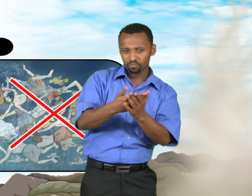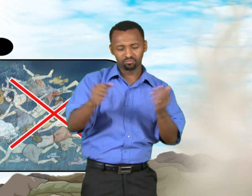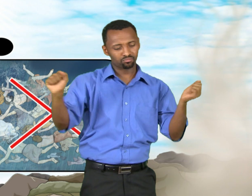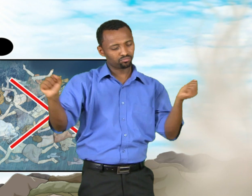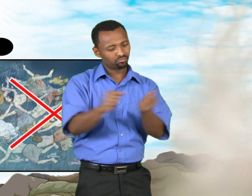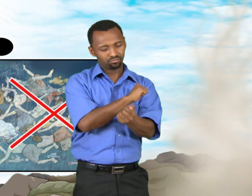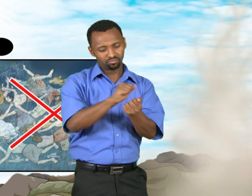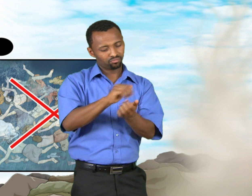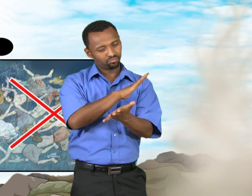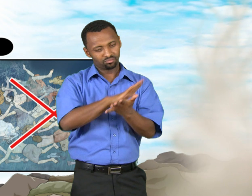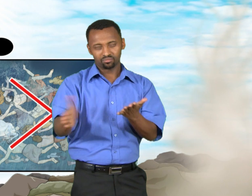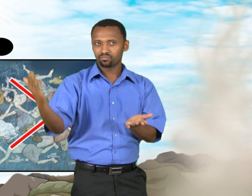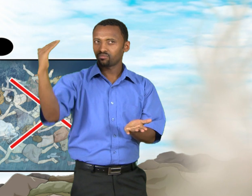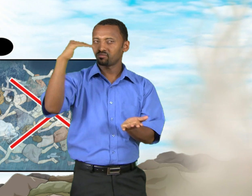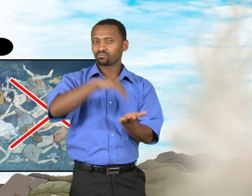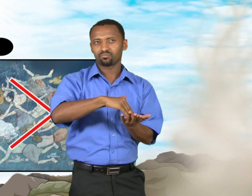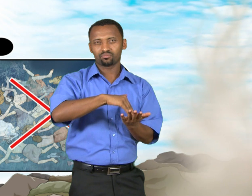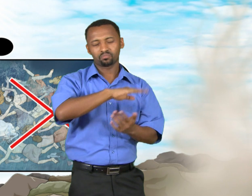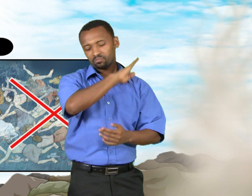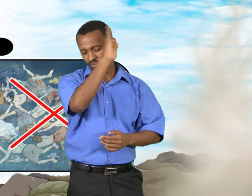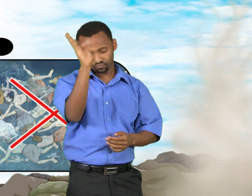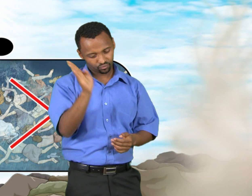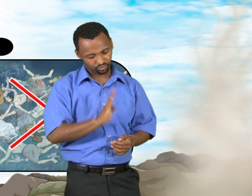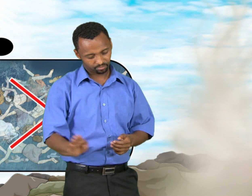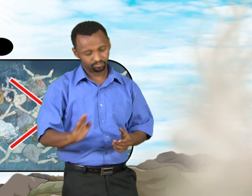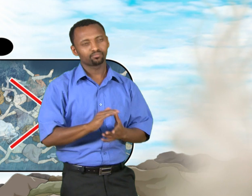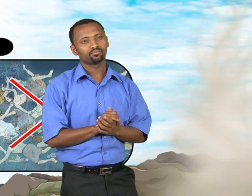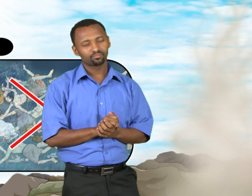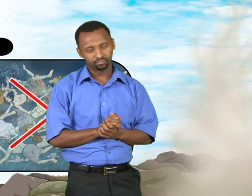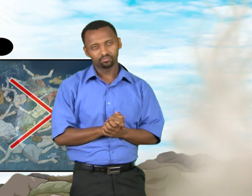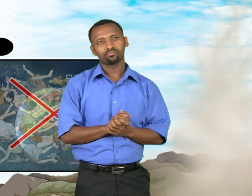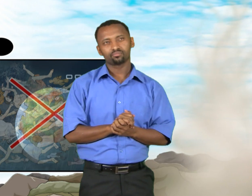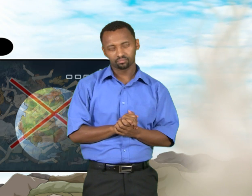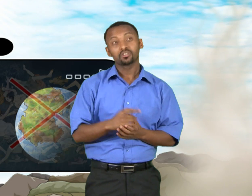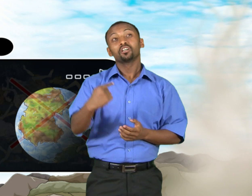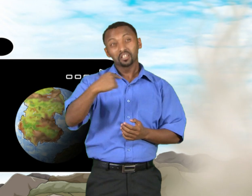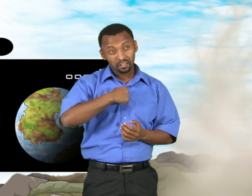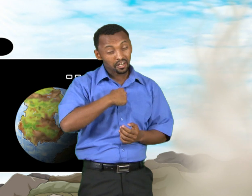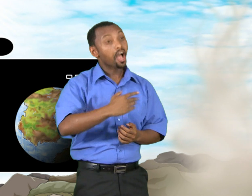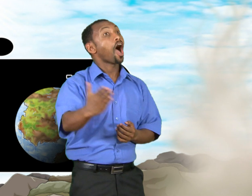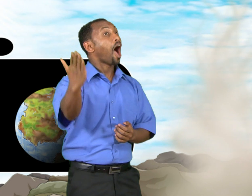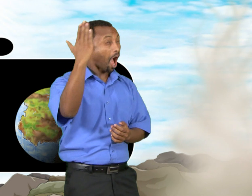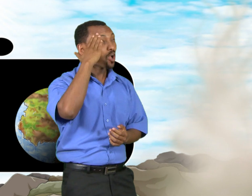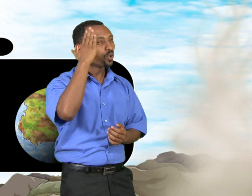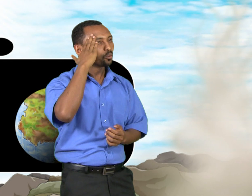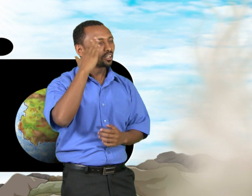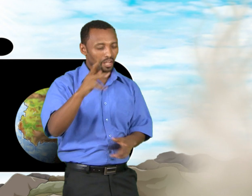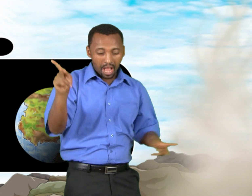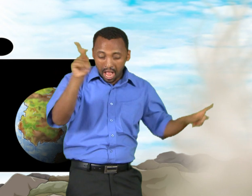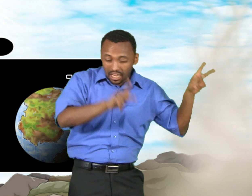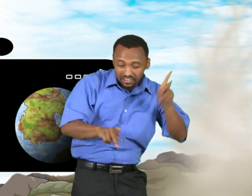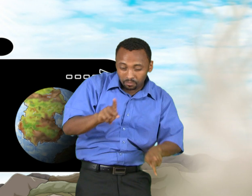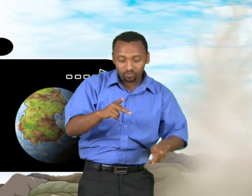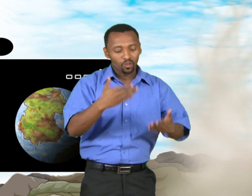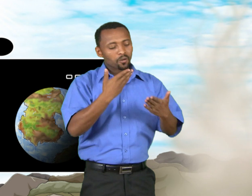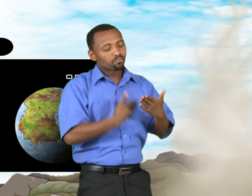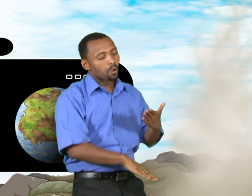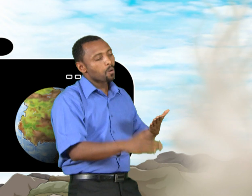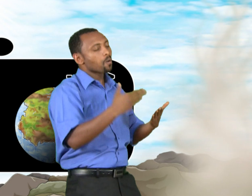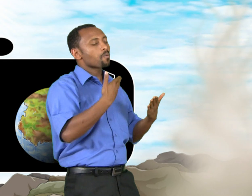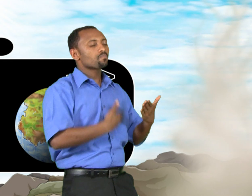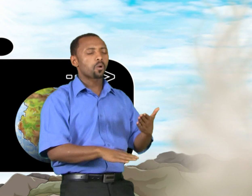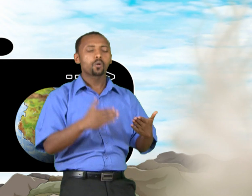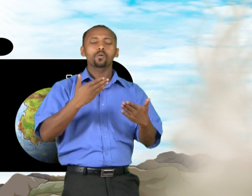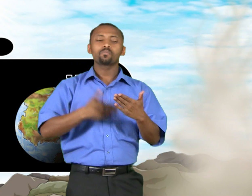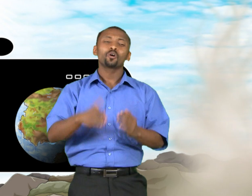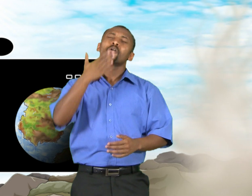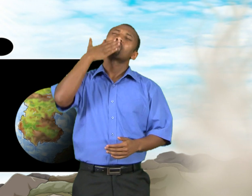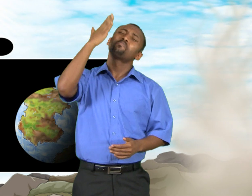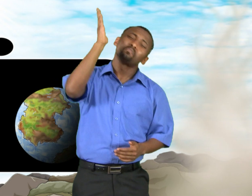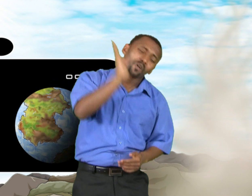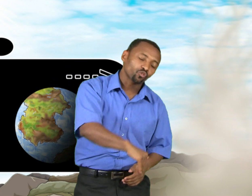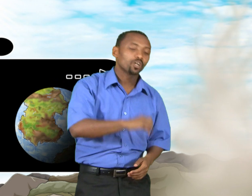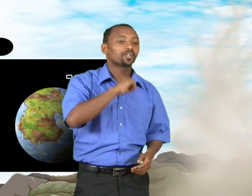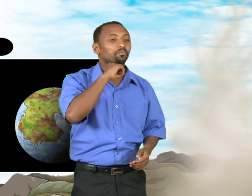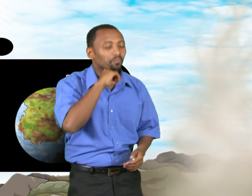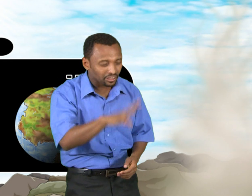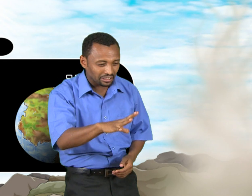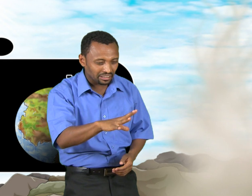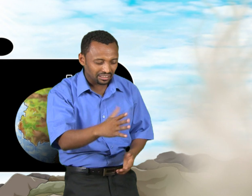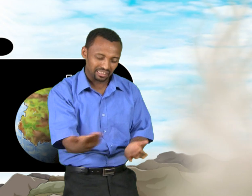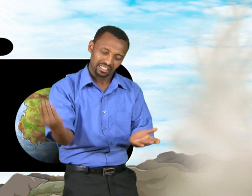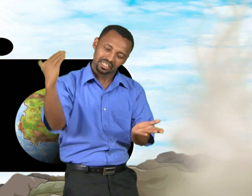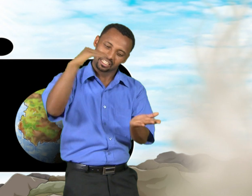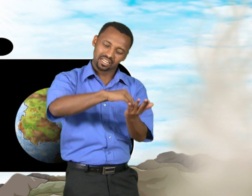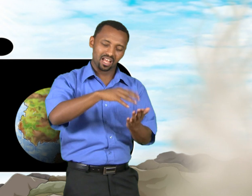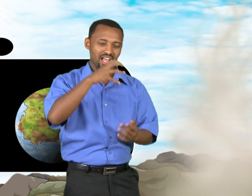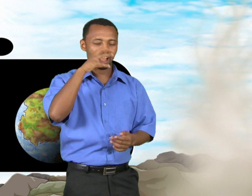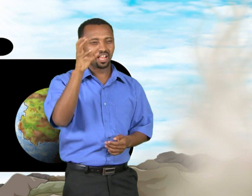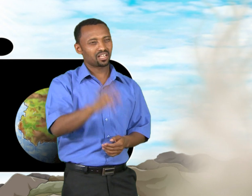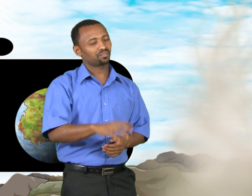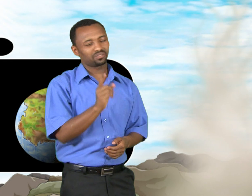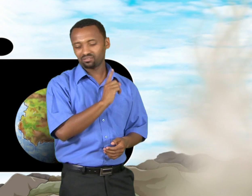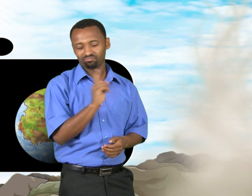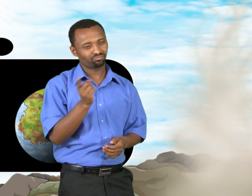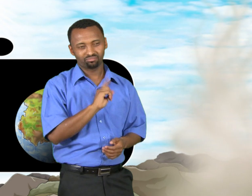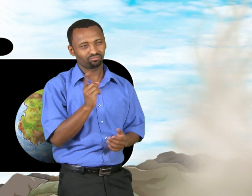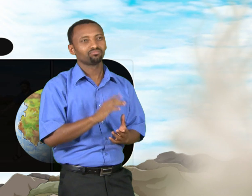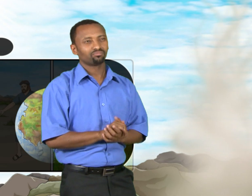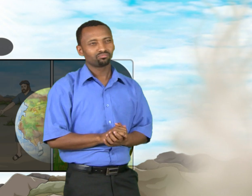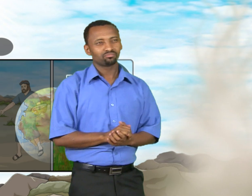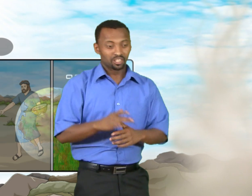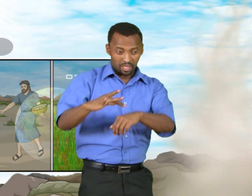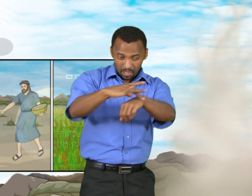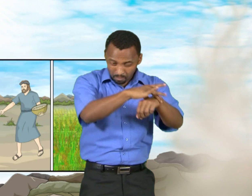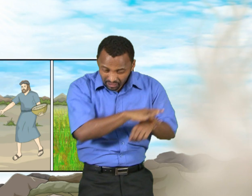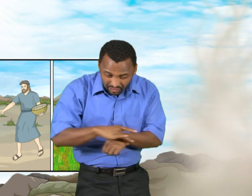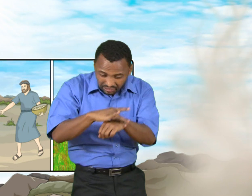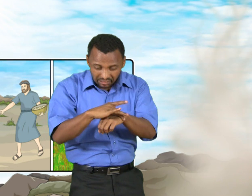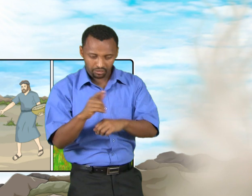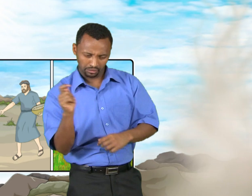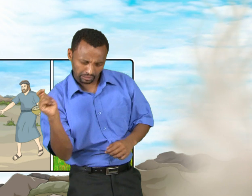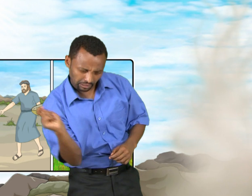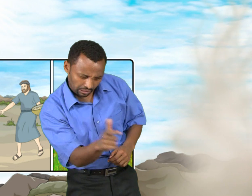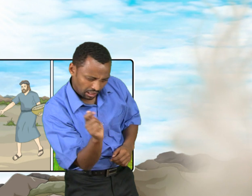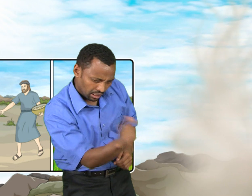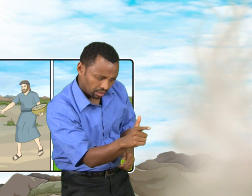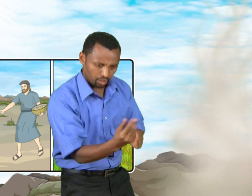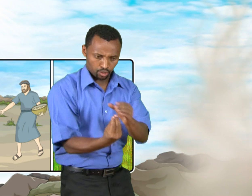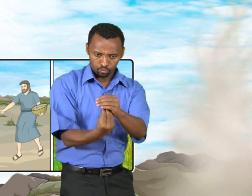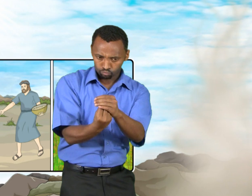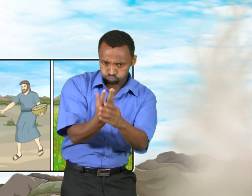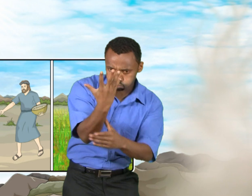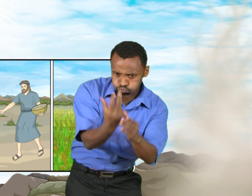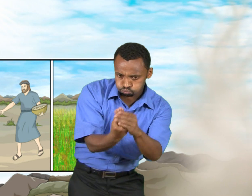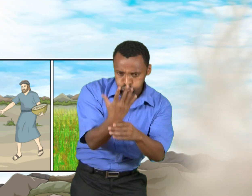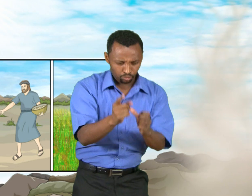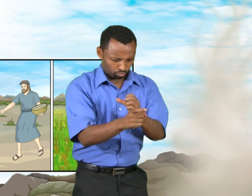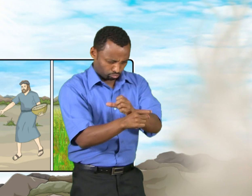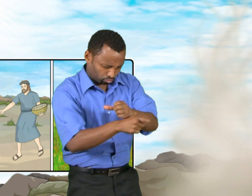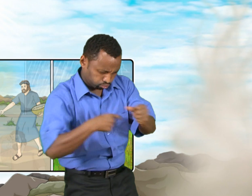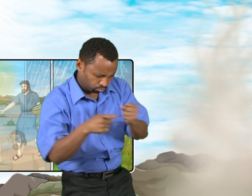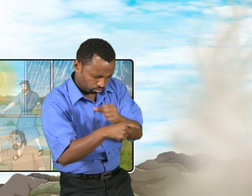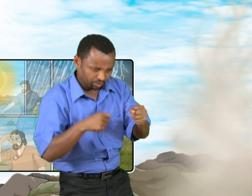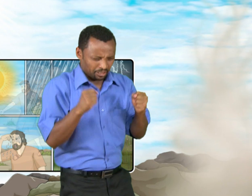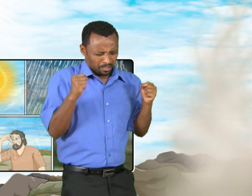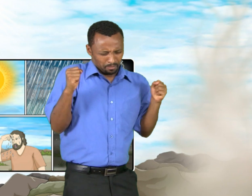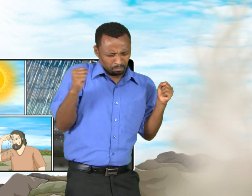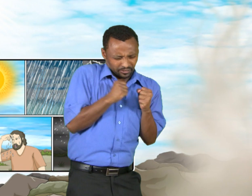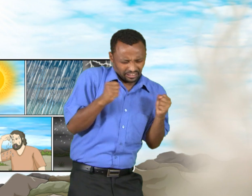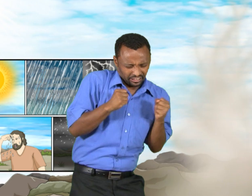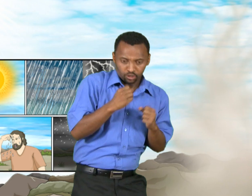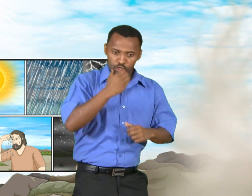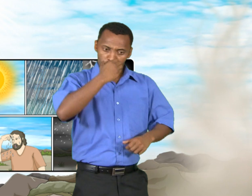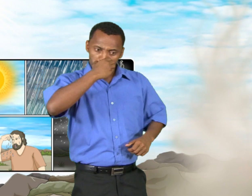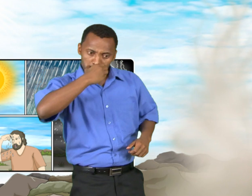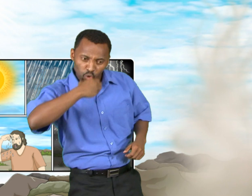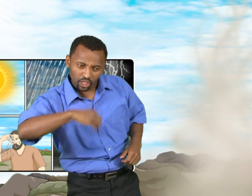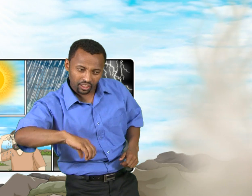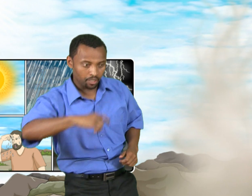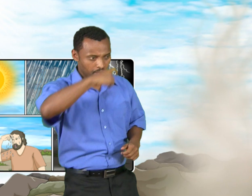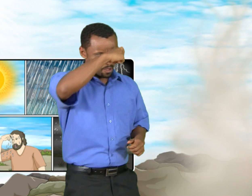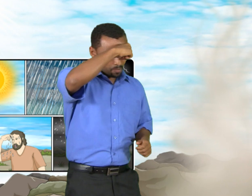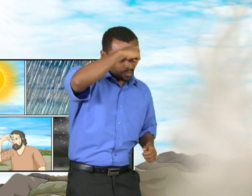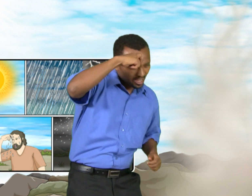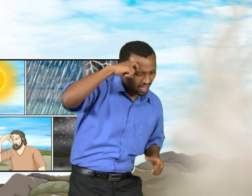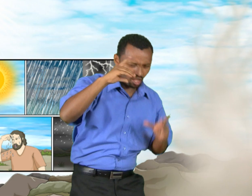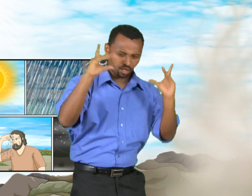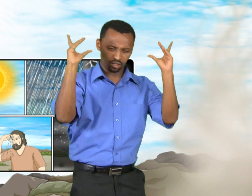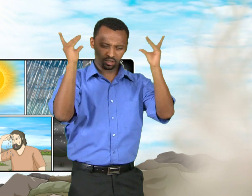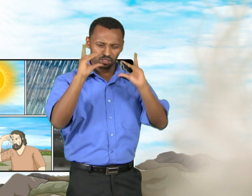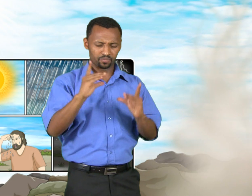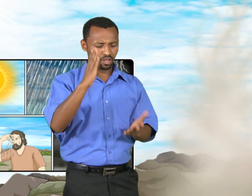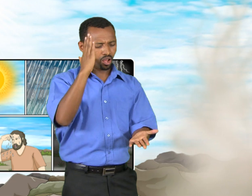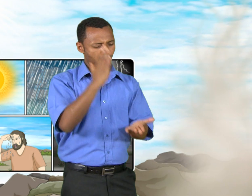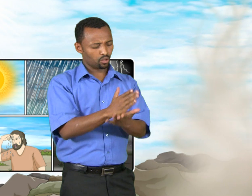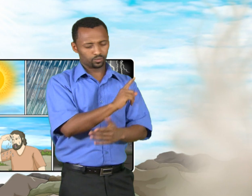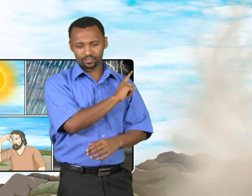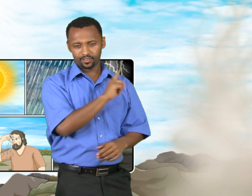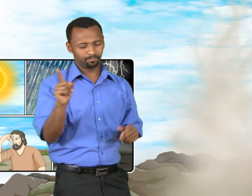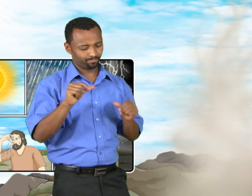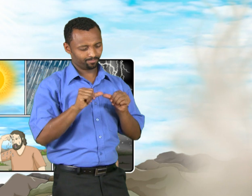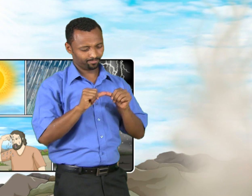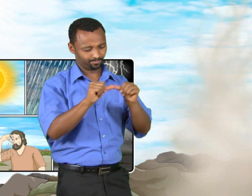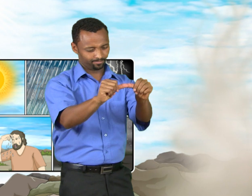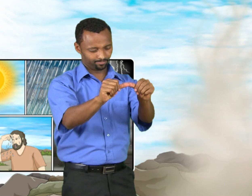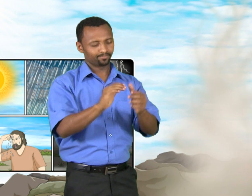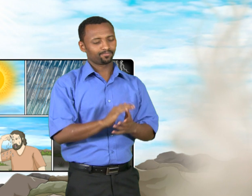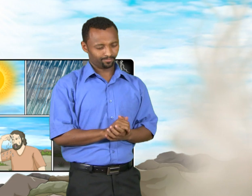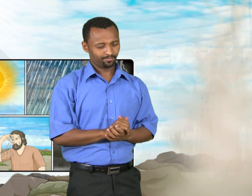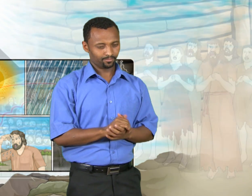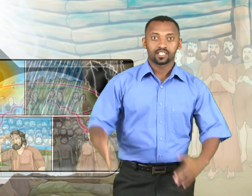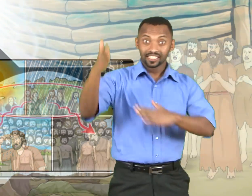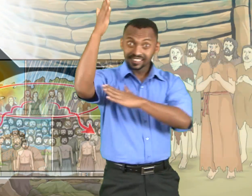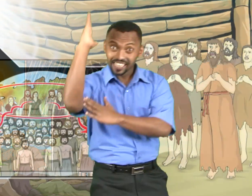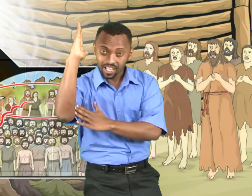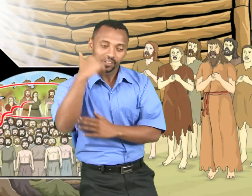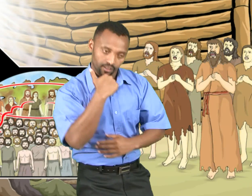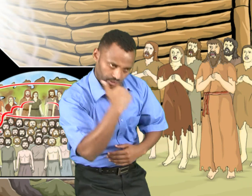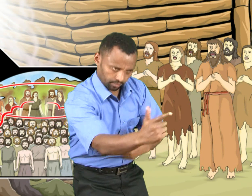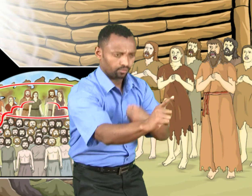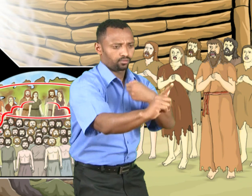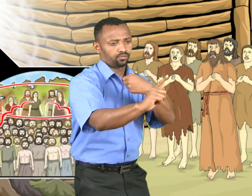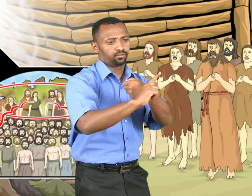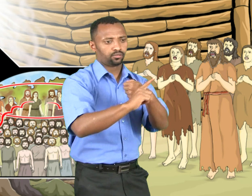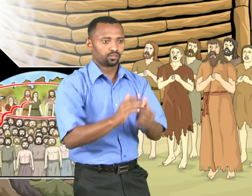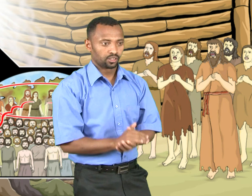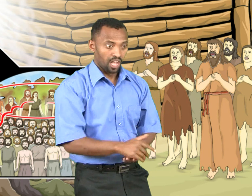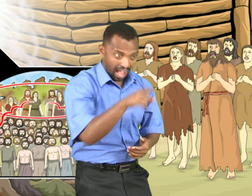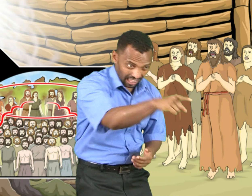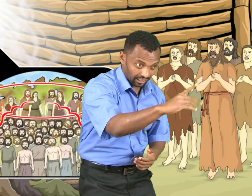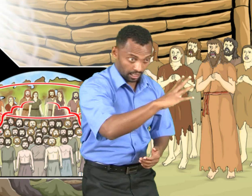As long as the earth endures, seedtime and harvest, cold and heat, summer and winter, day and night shall never cease.”